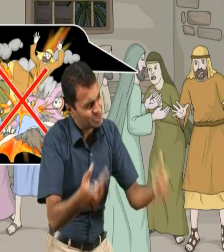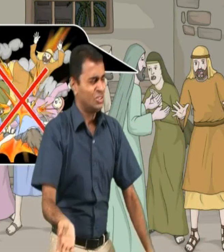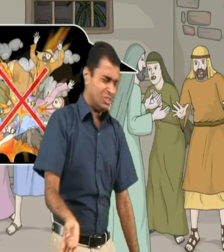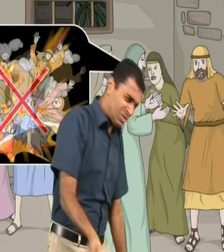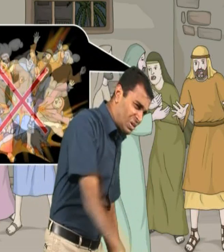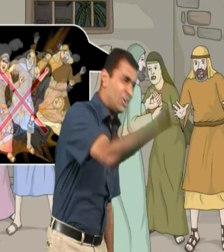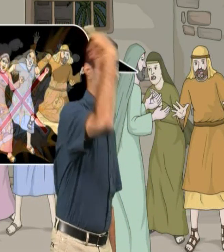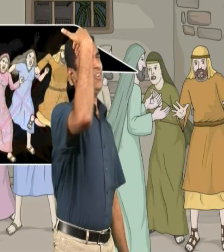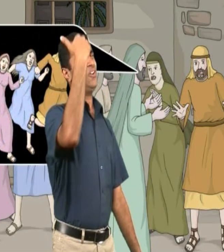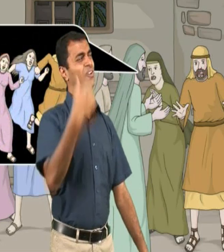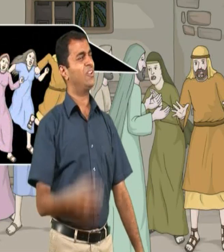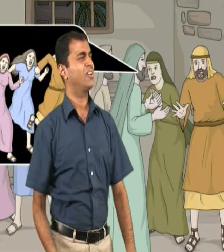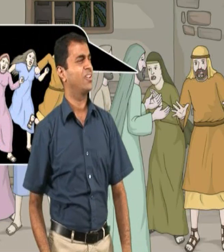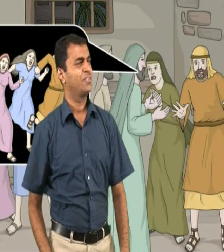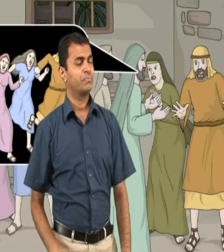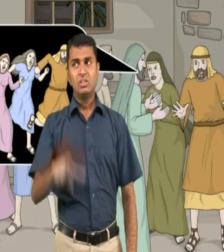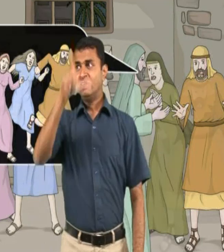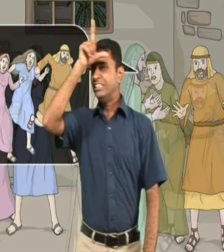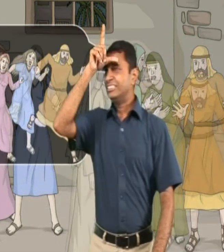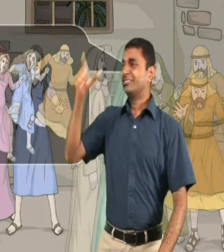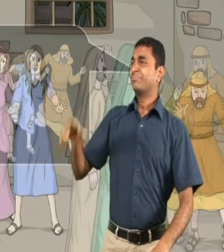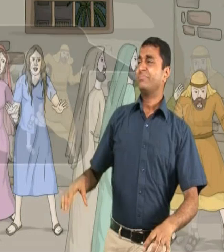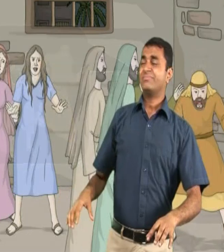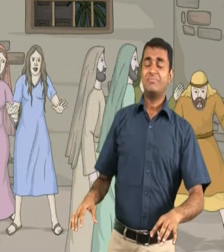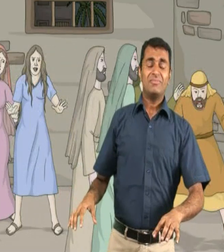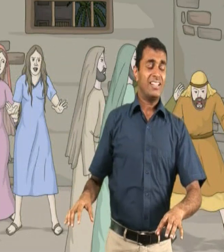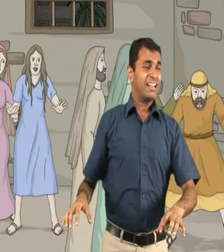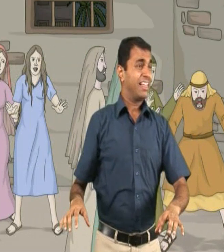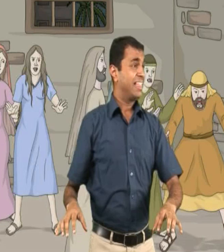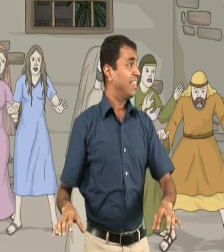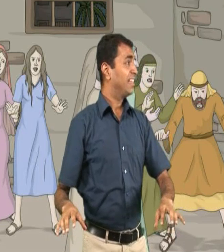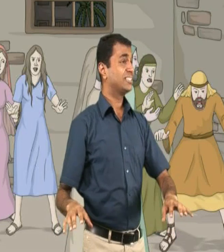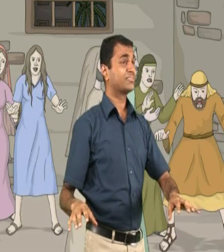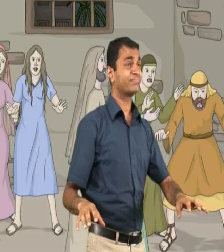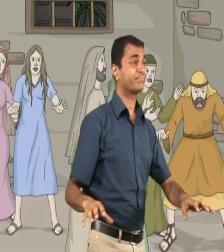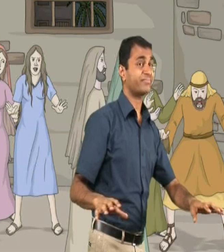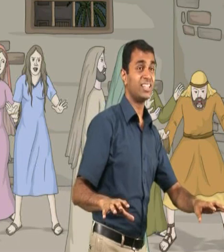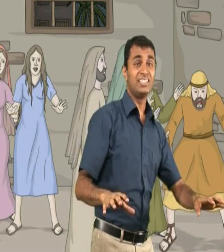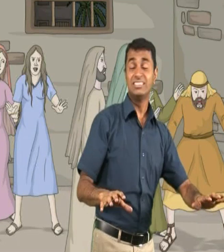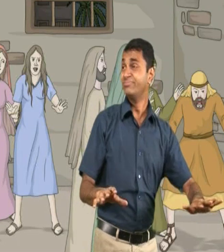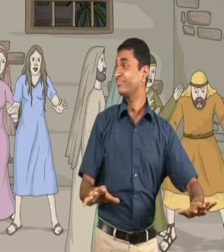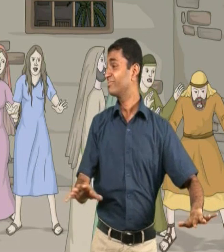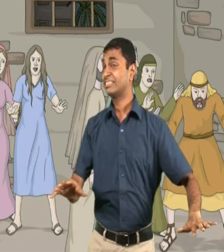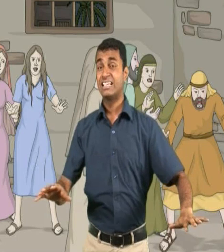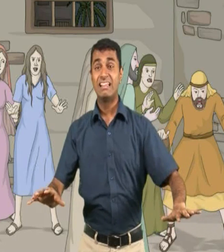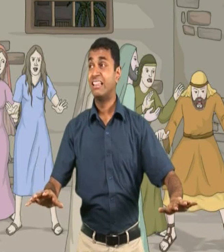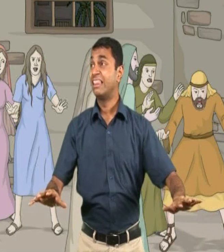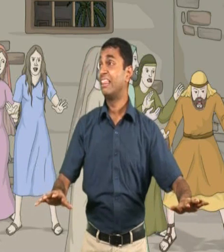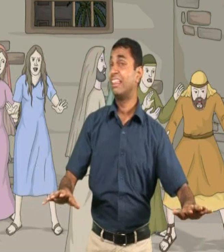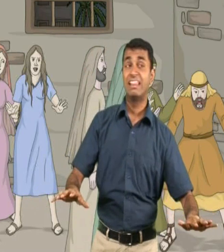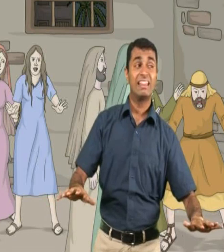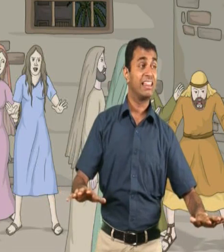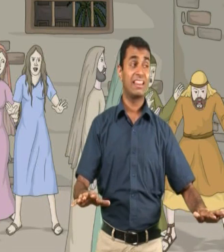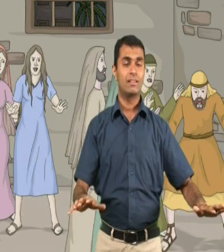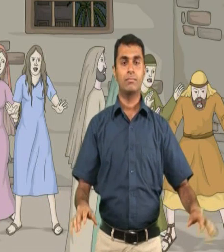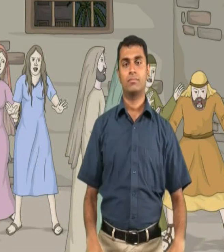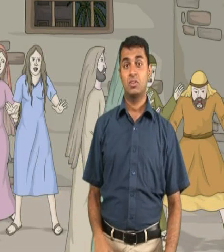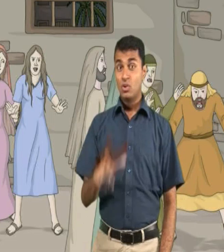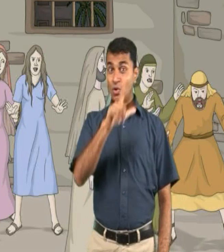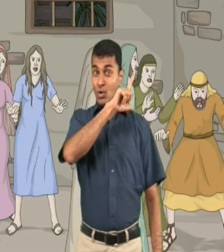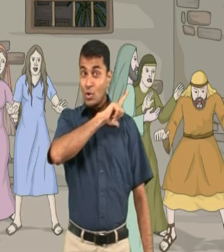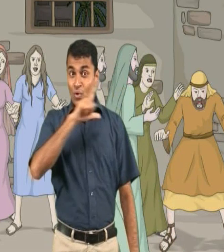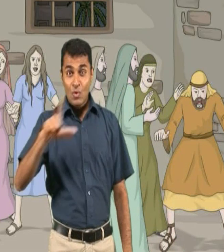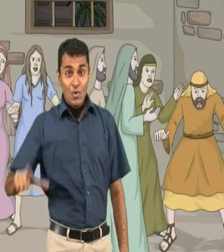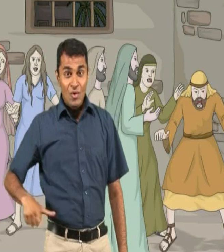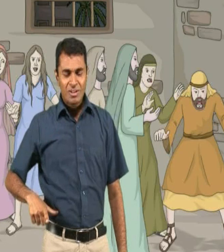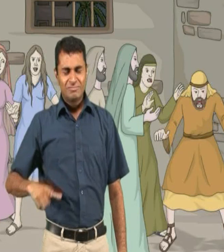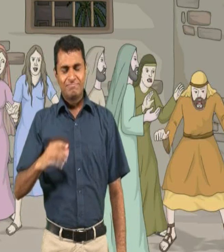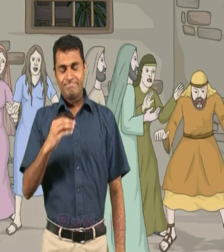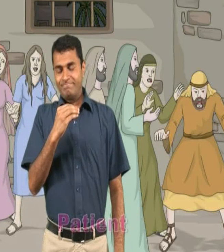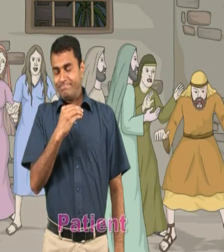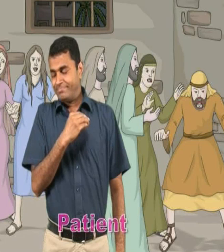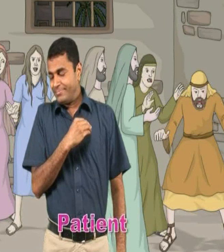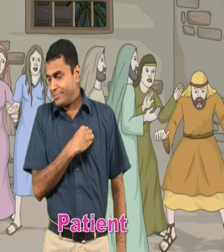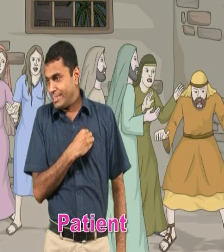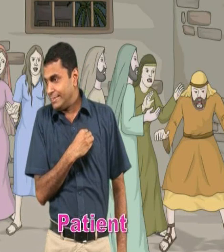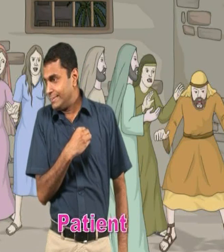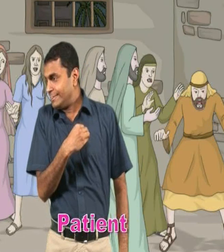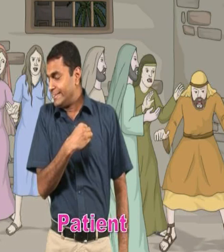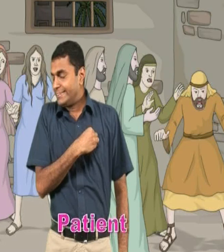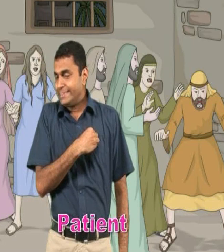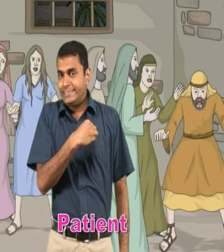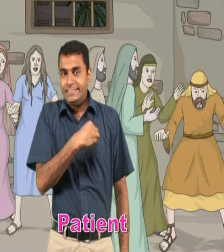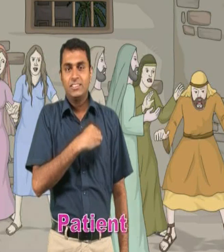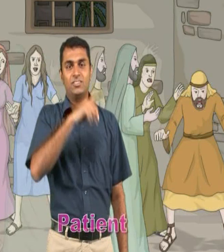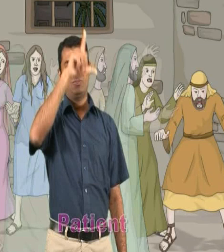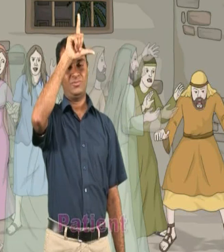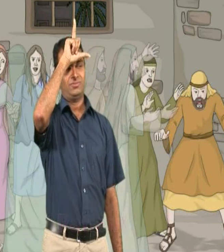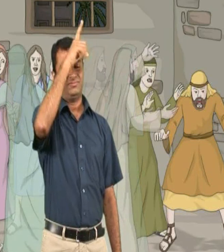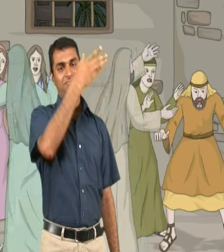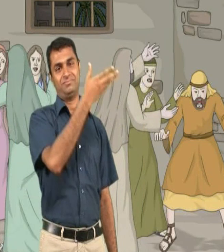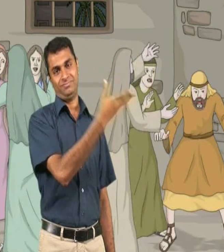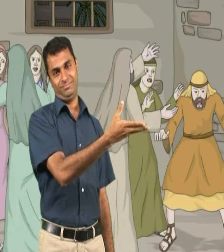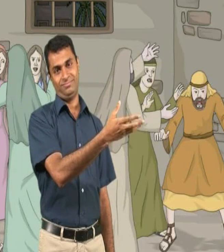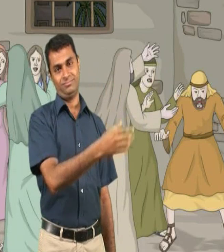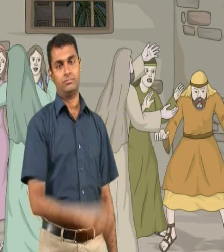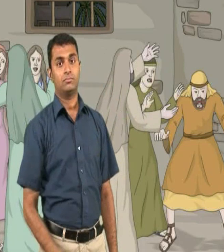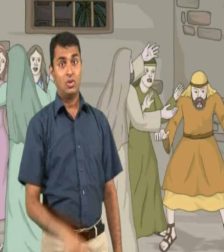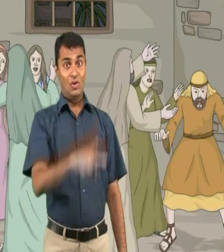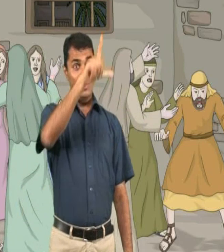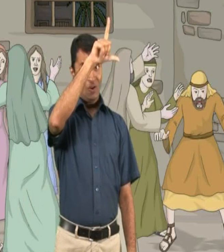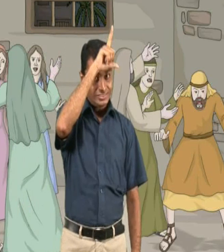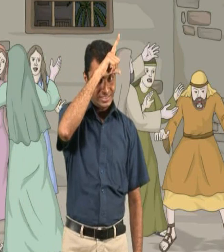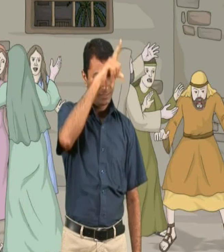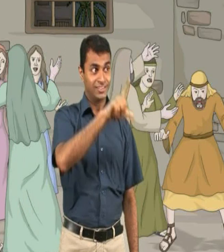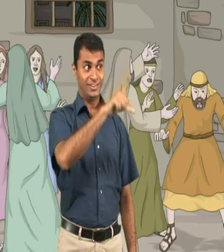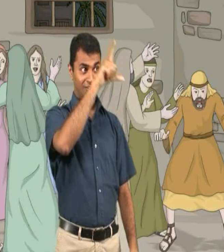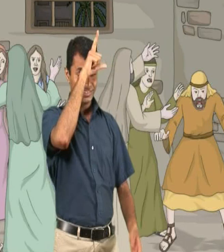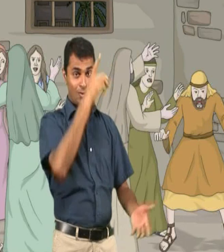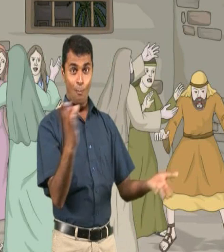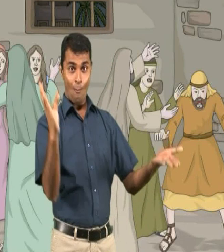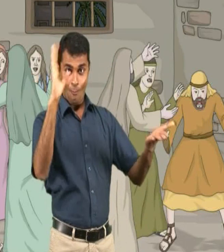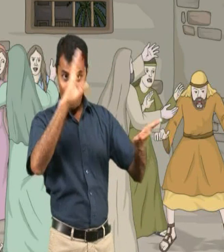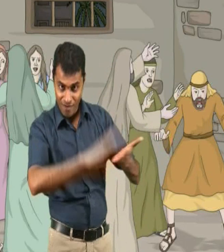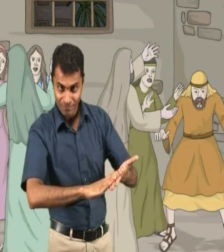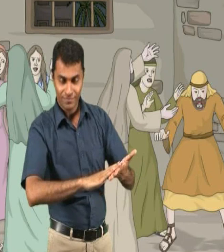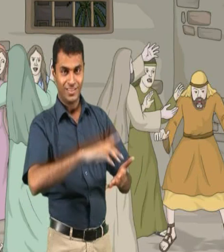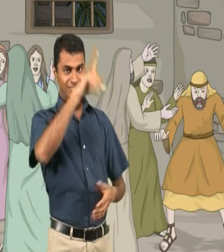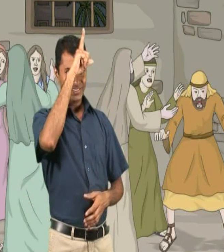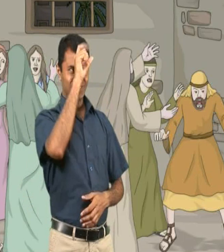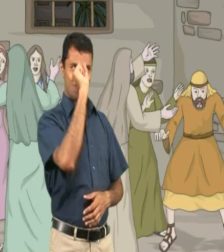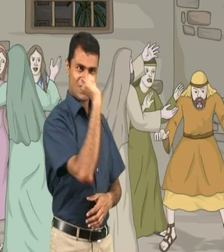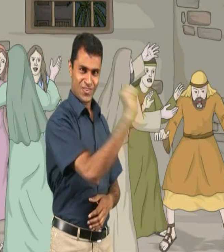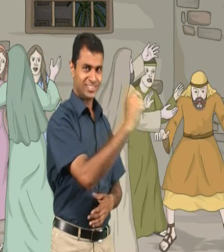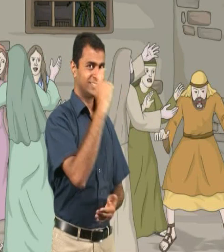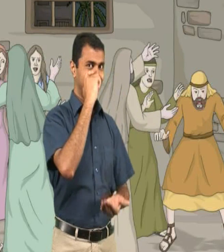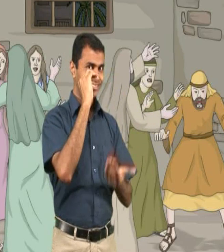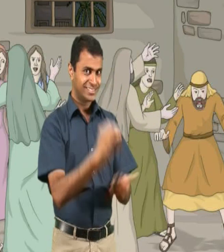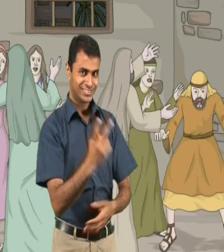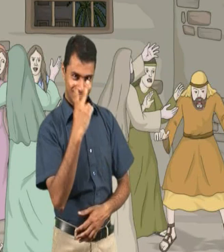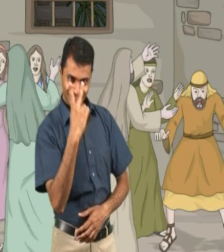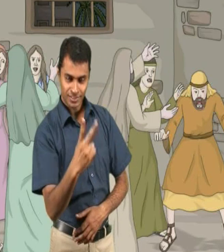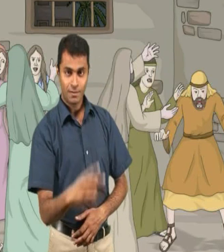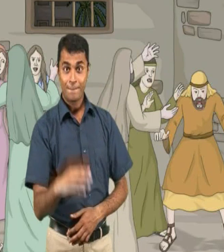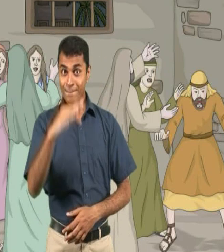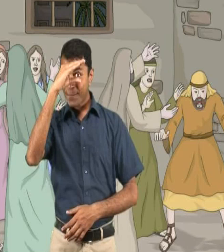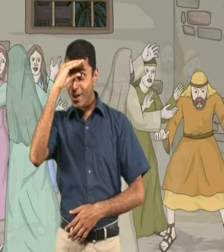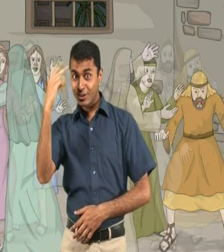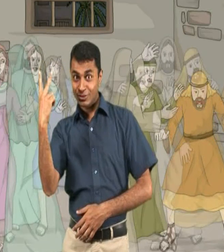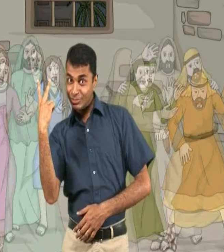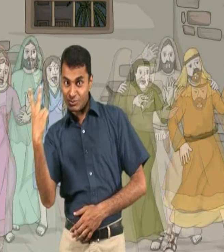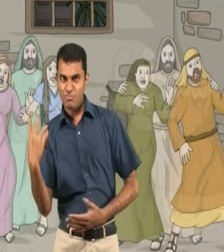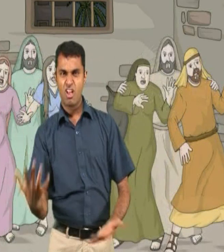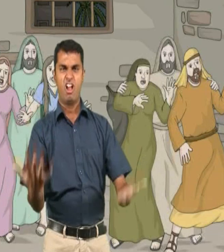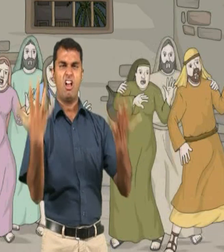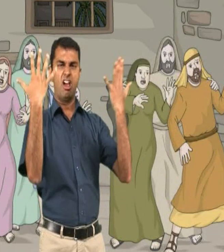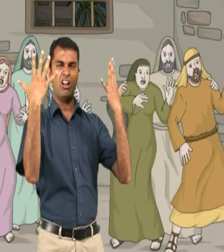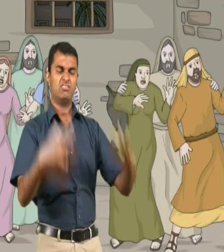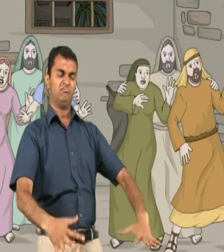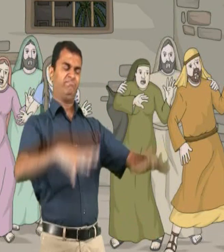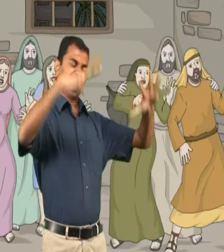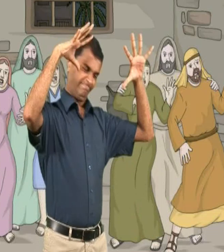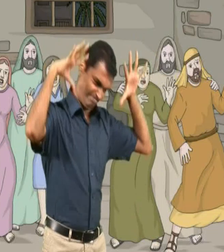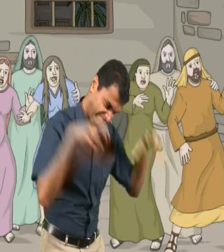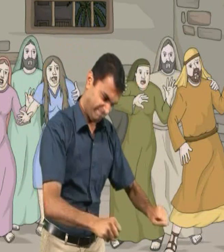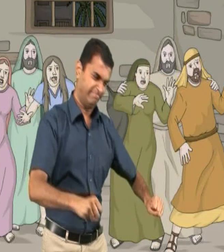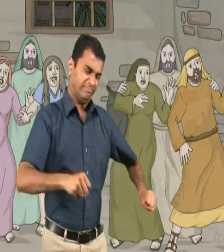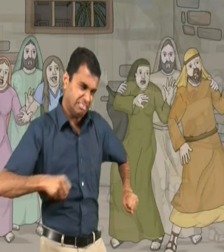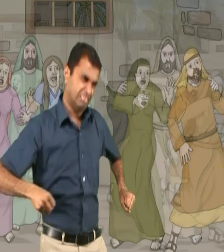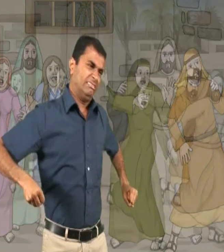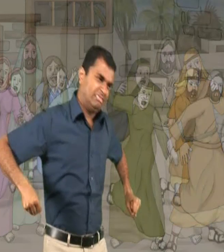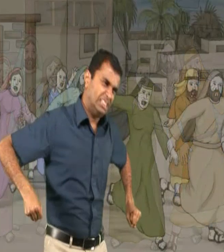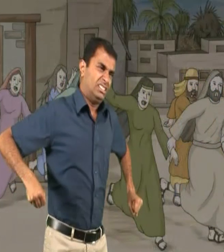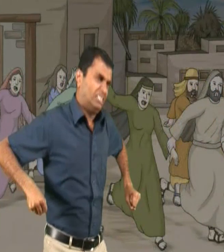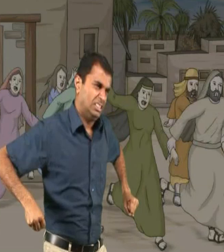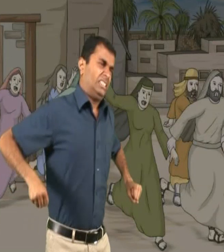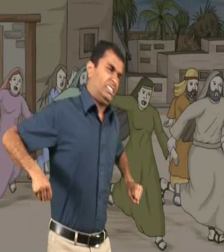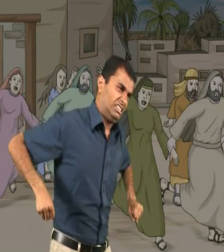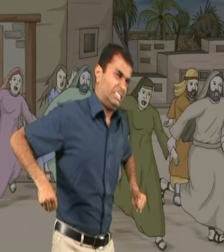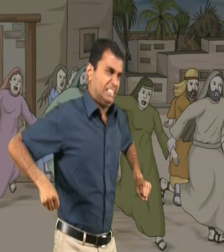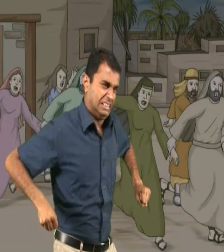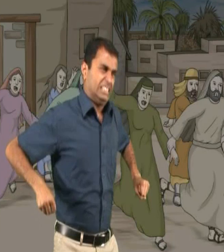But when Lot hesitated, the men grabbed his hand and the hands of his wife and his two daughters.